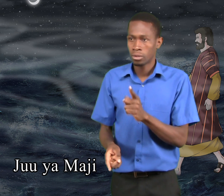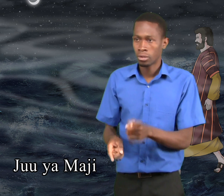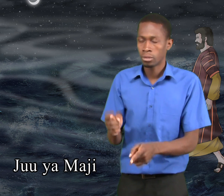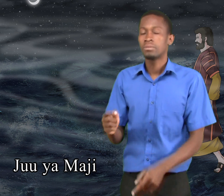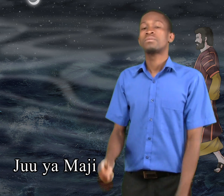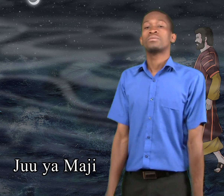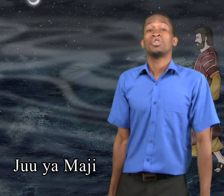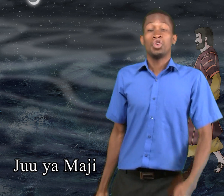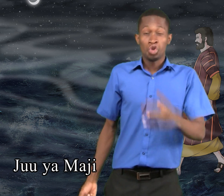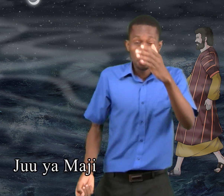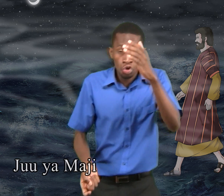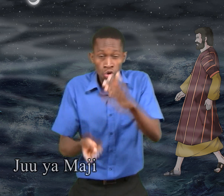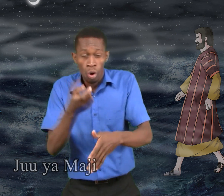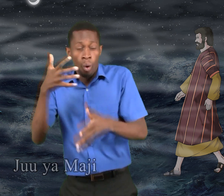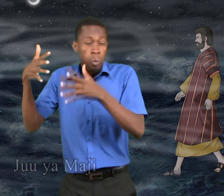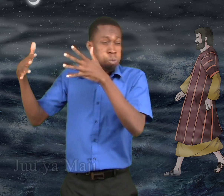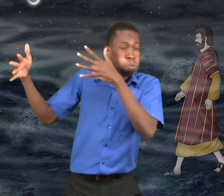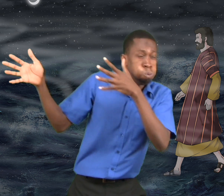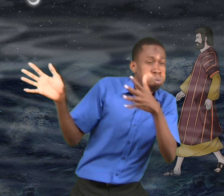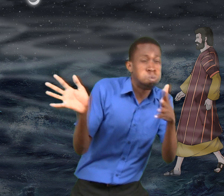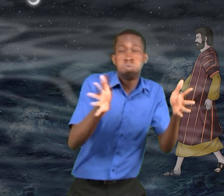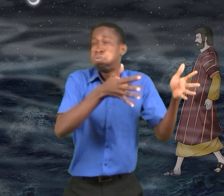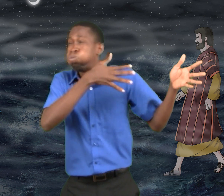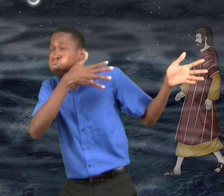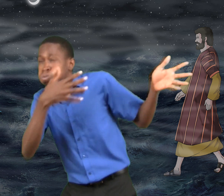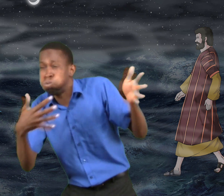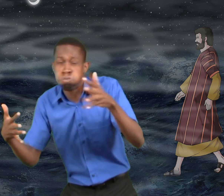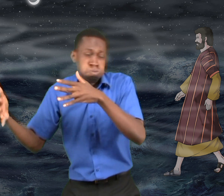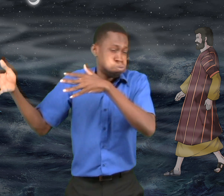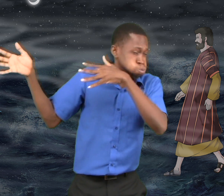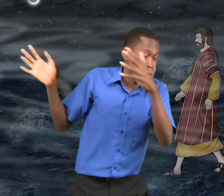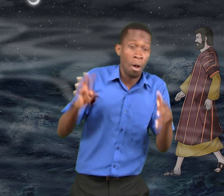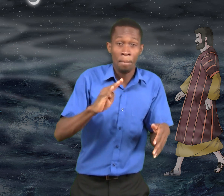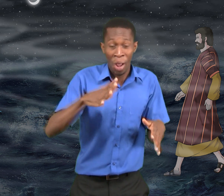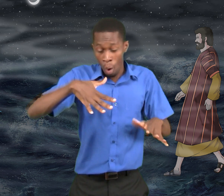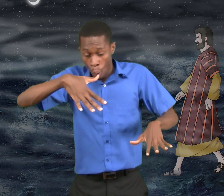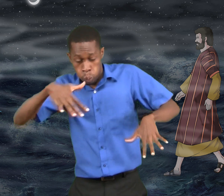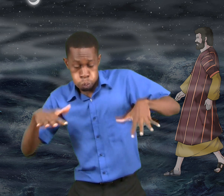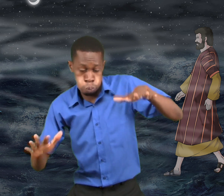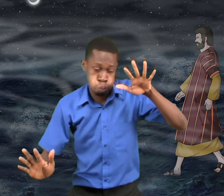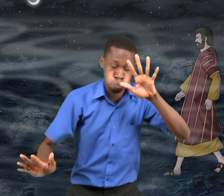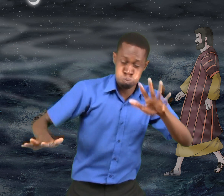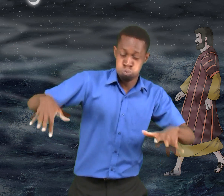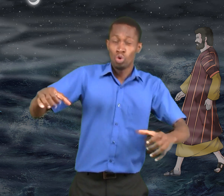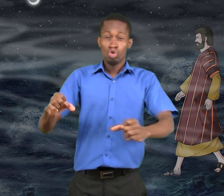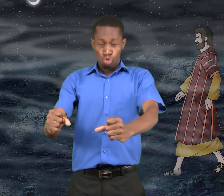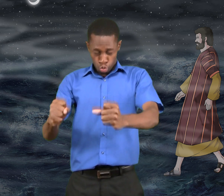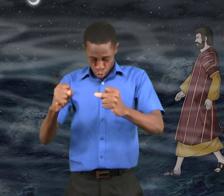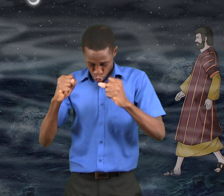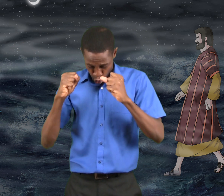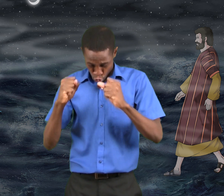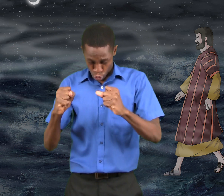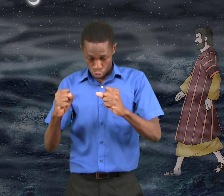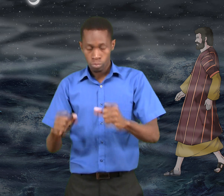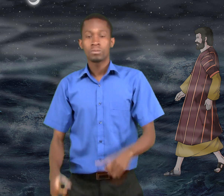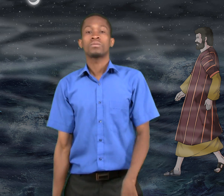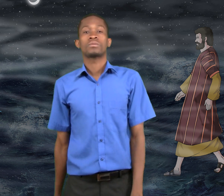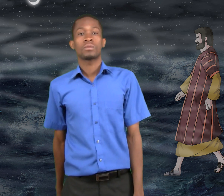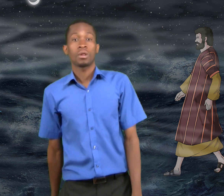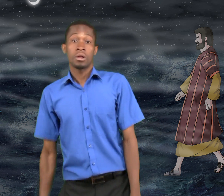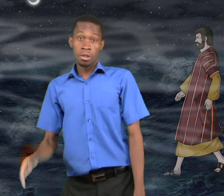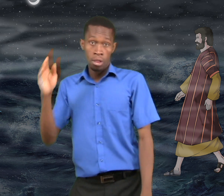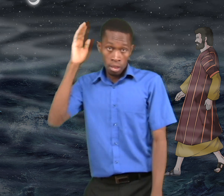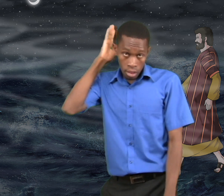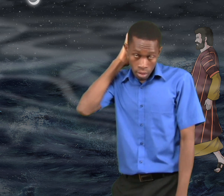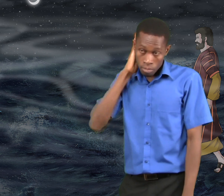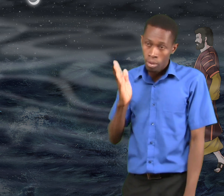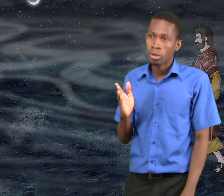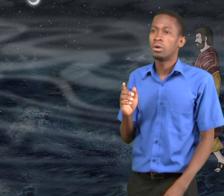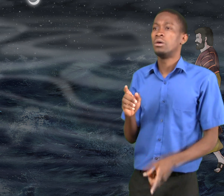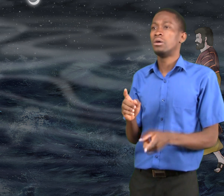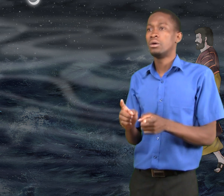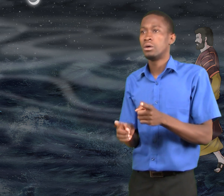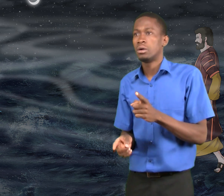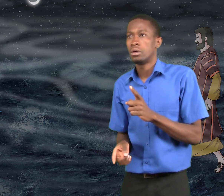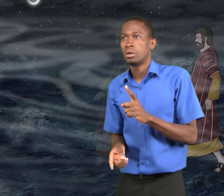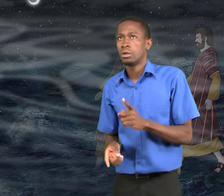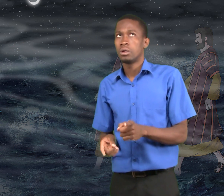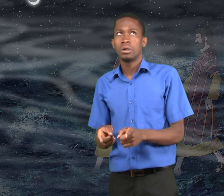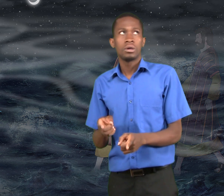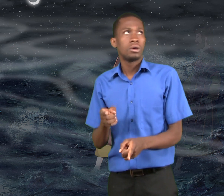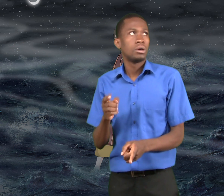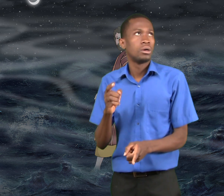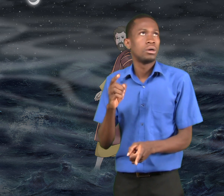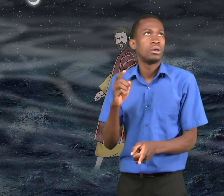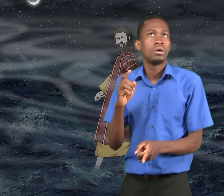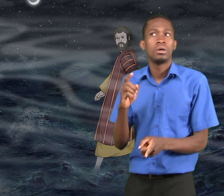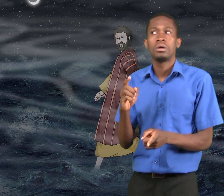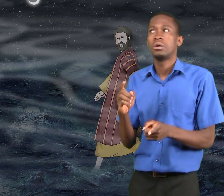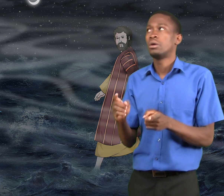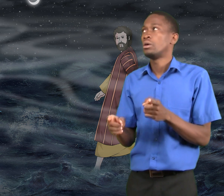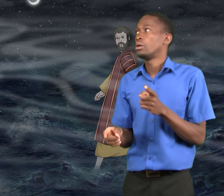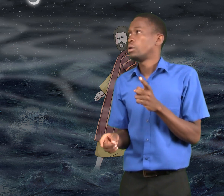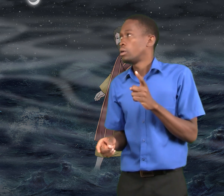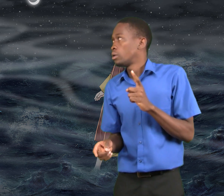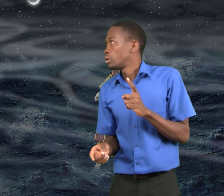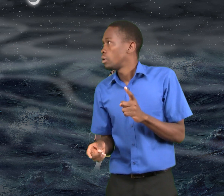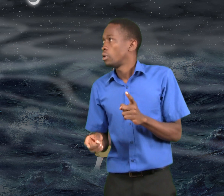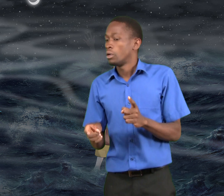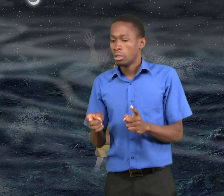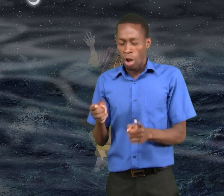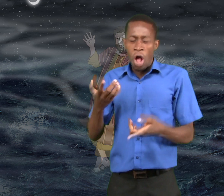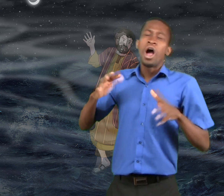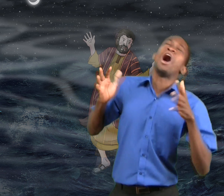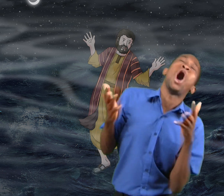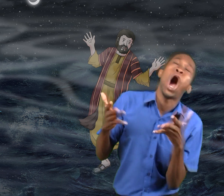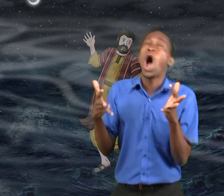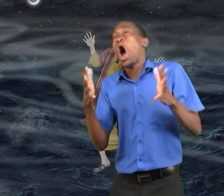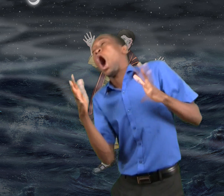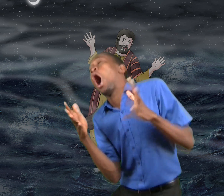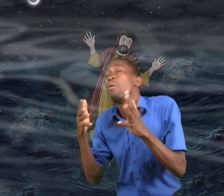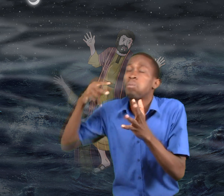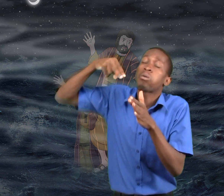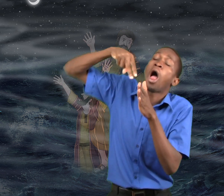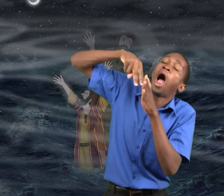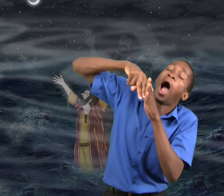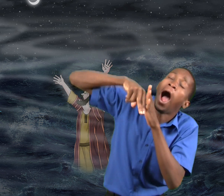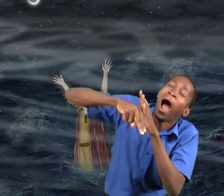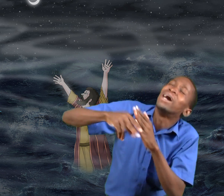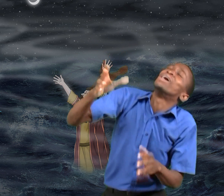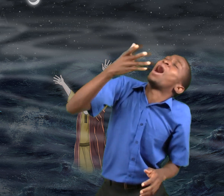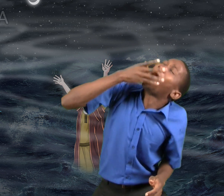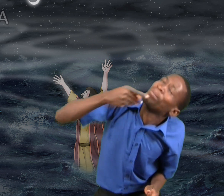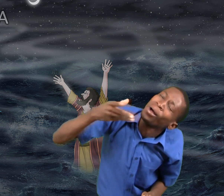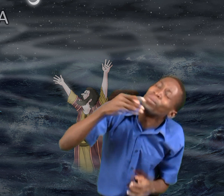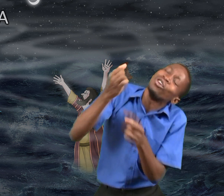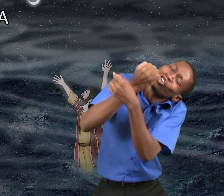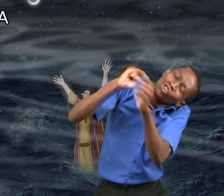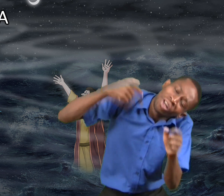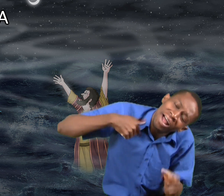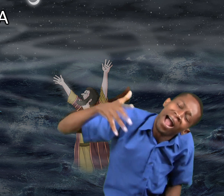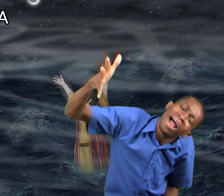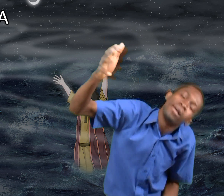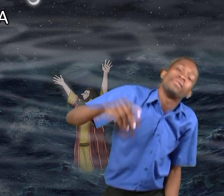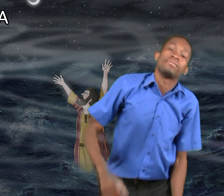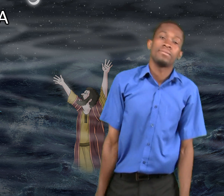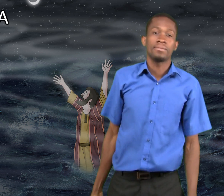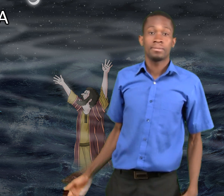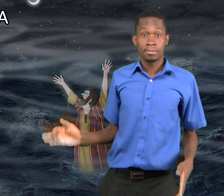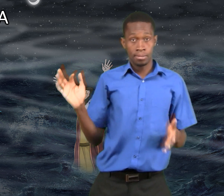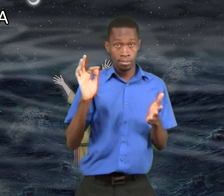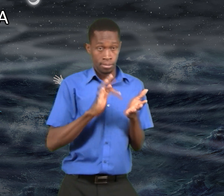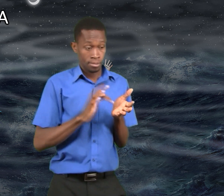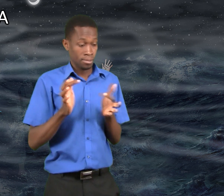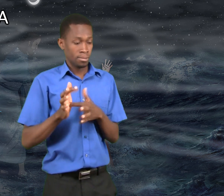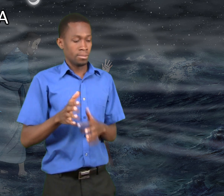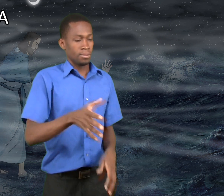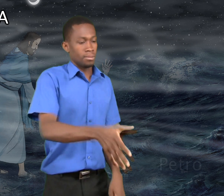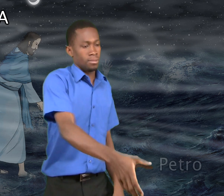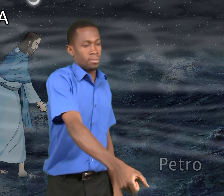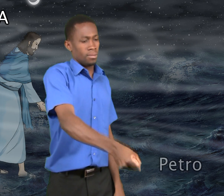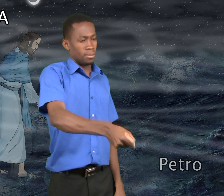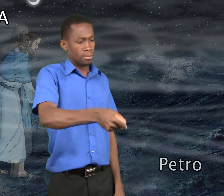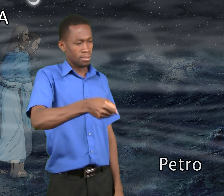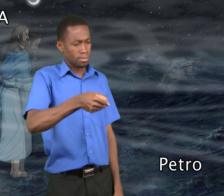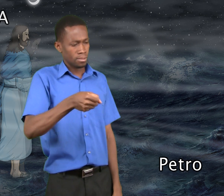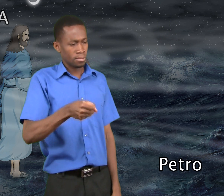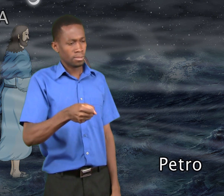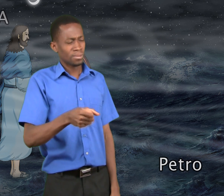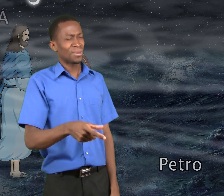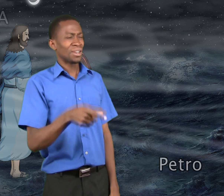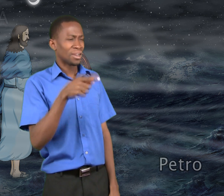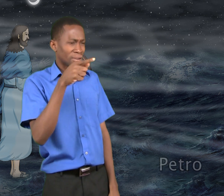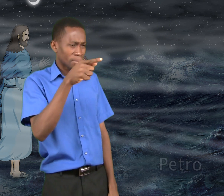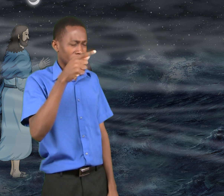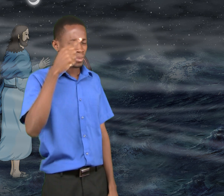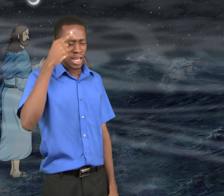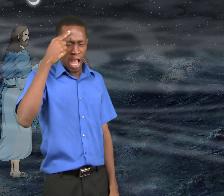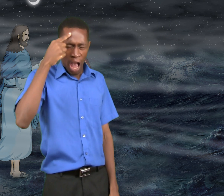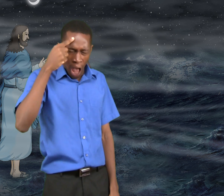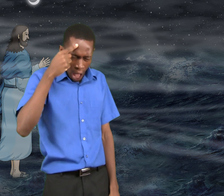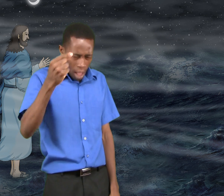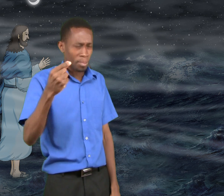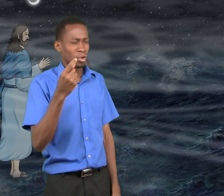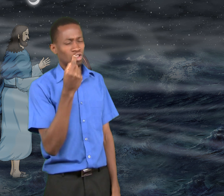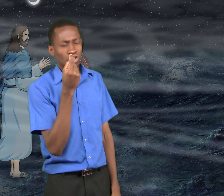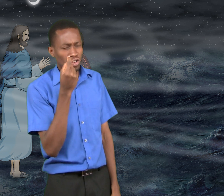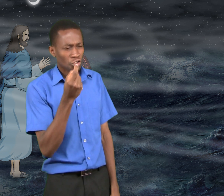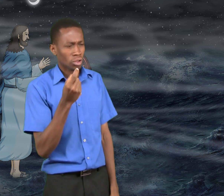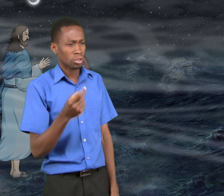But when he saw the strength of the wind, he was afraid, and beginning to sink, cried out, “Lord, save me!”